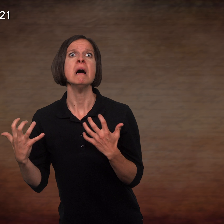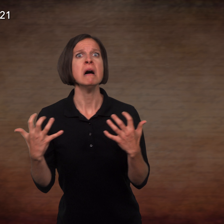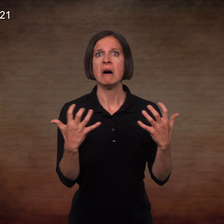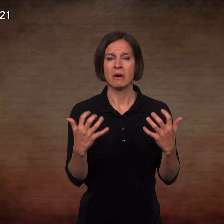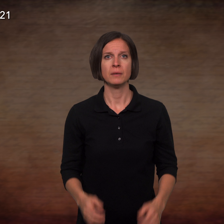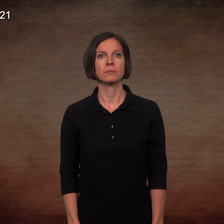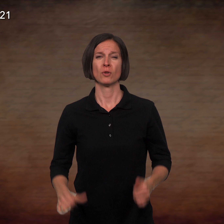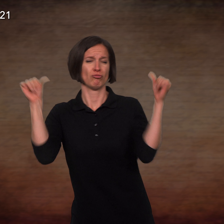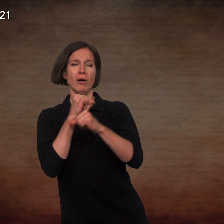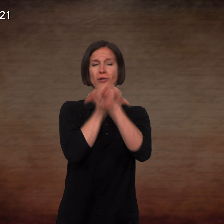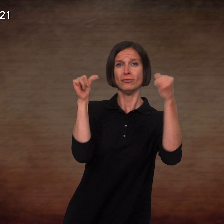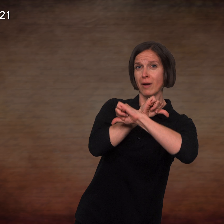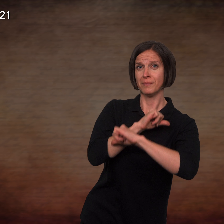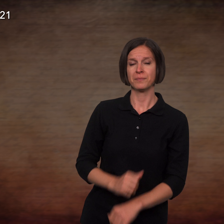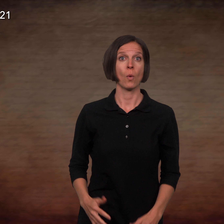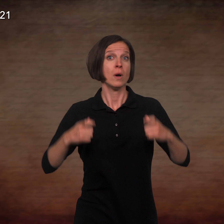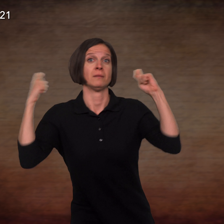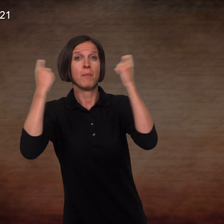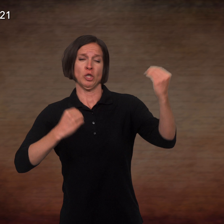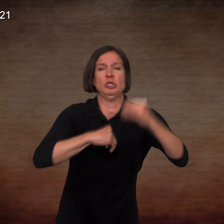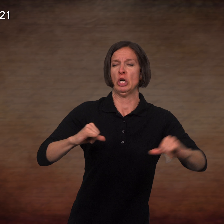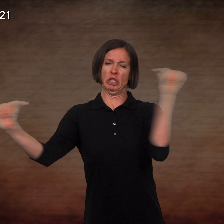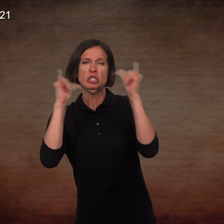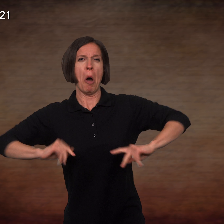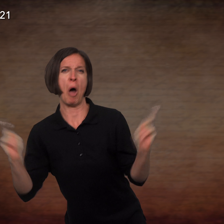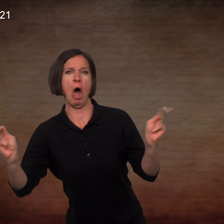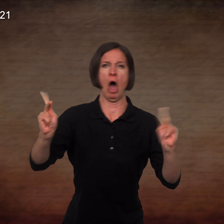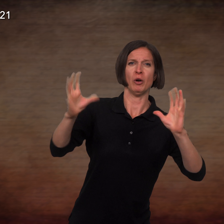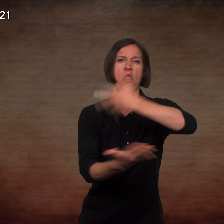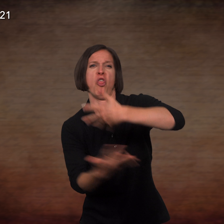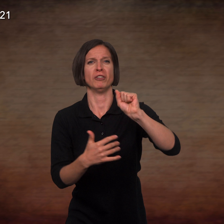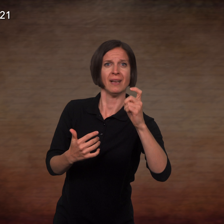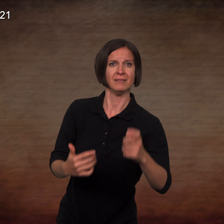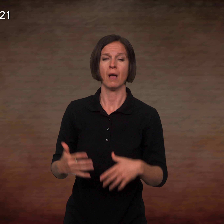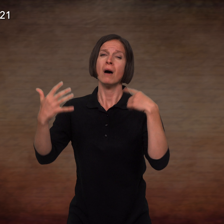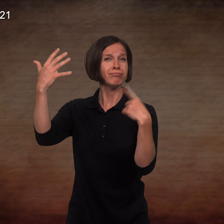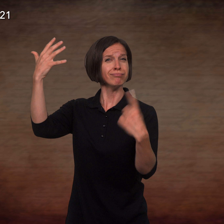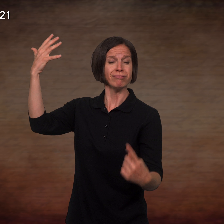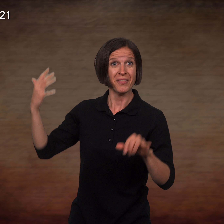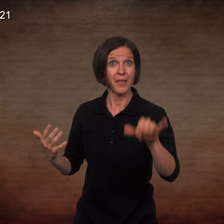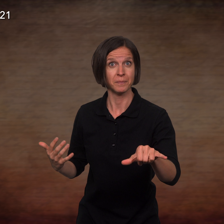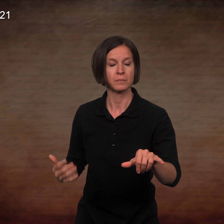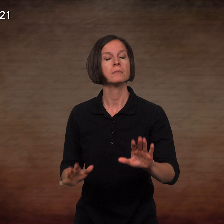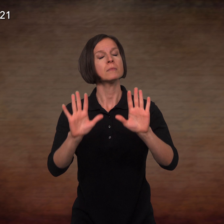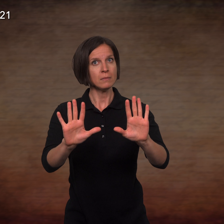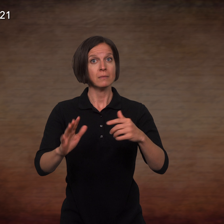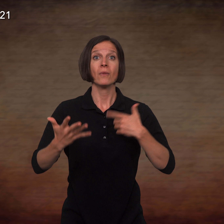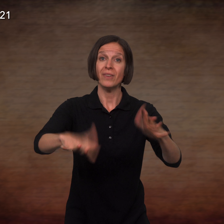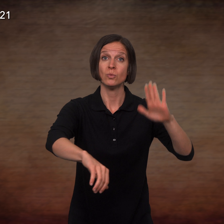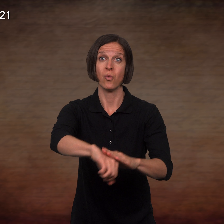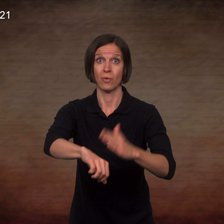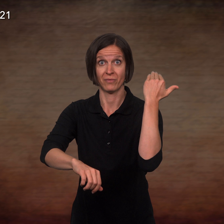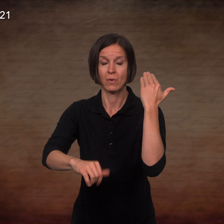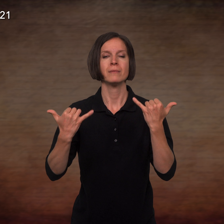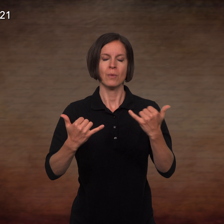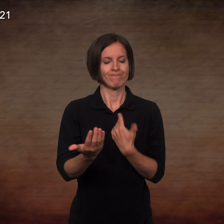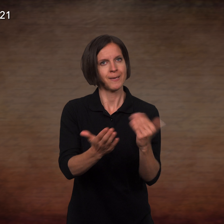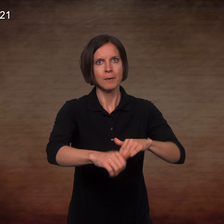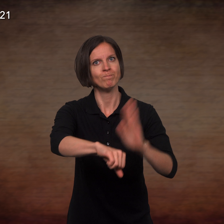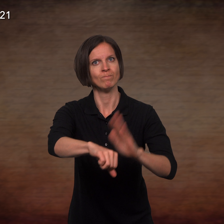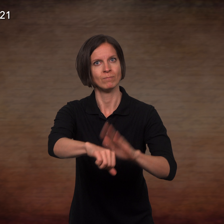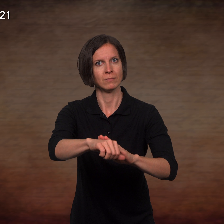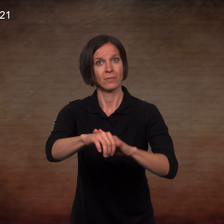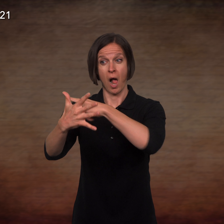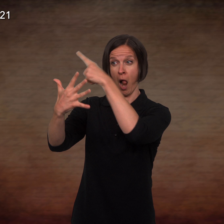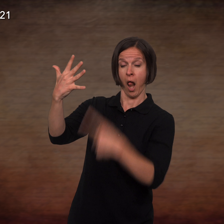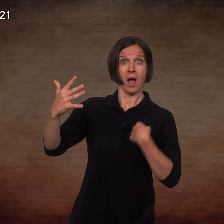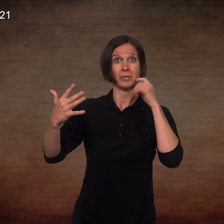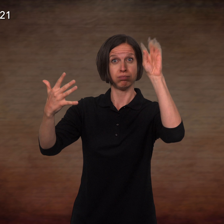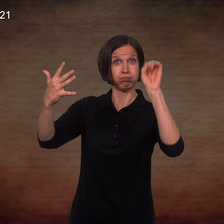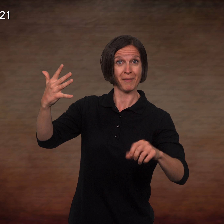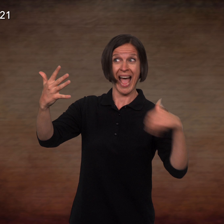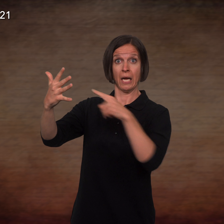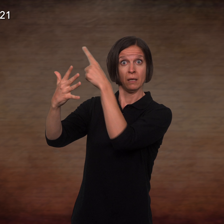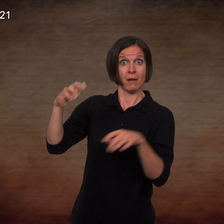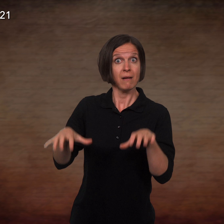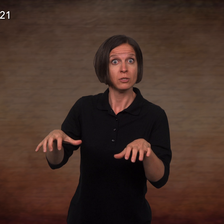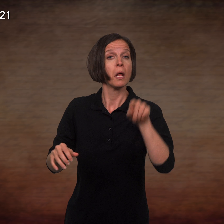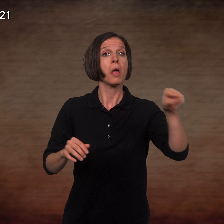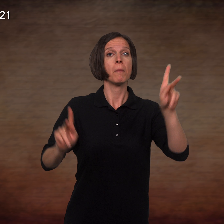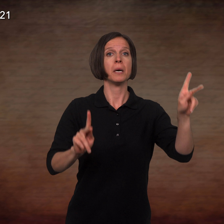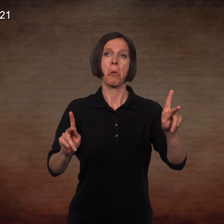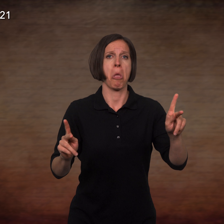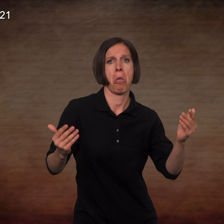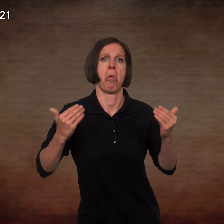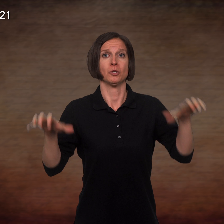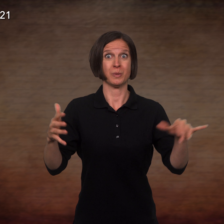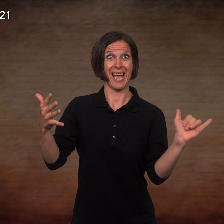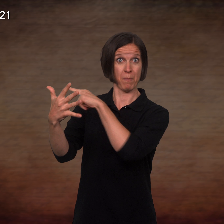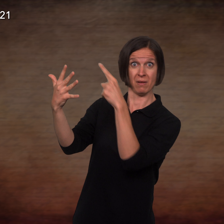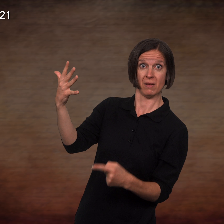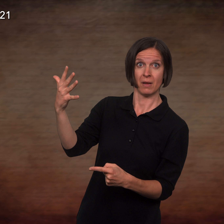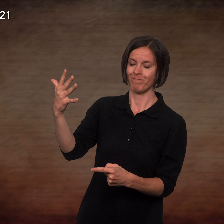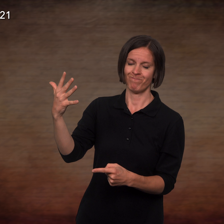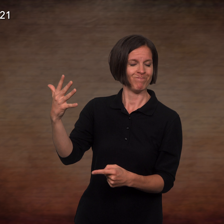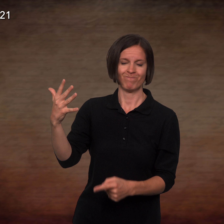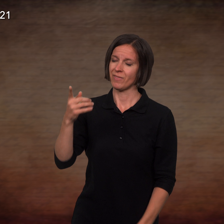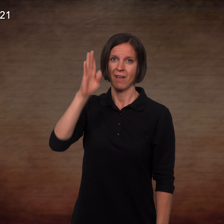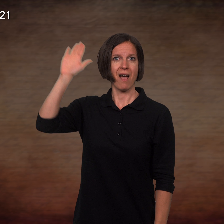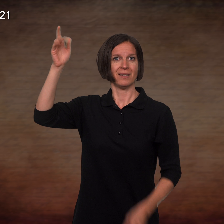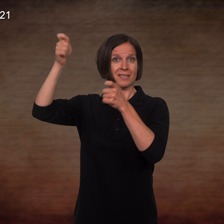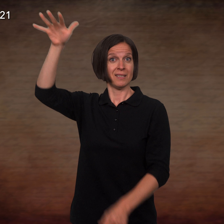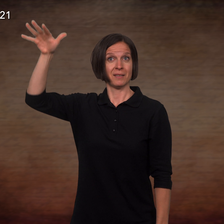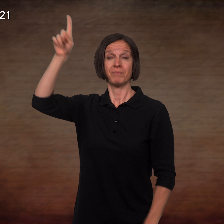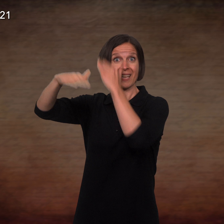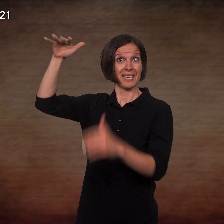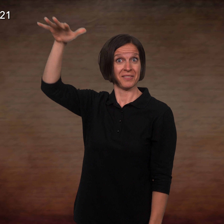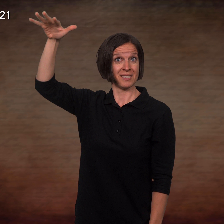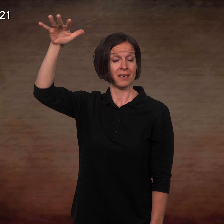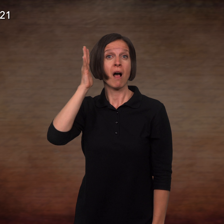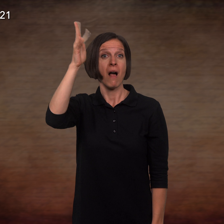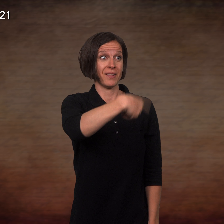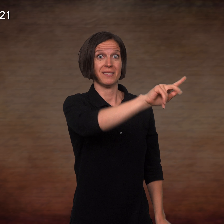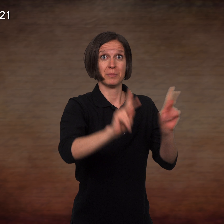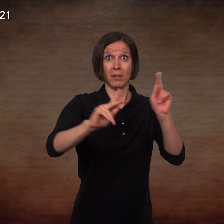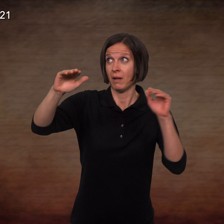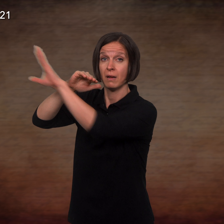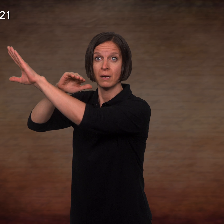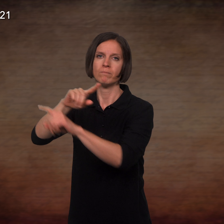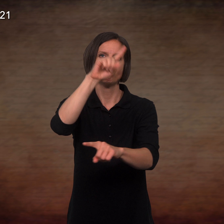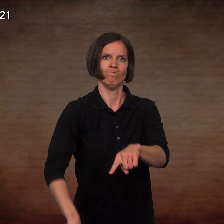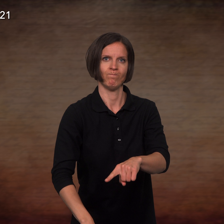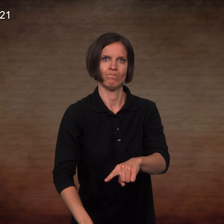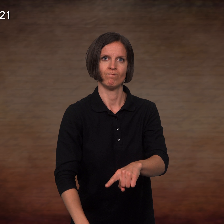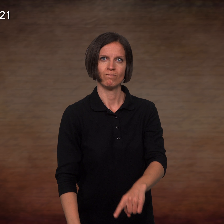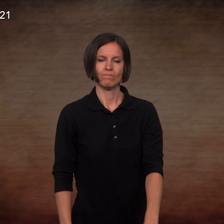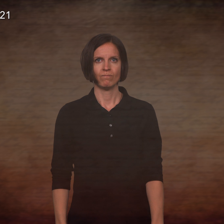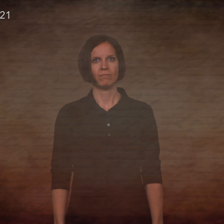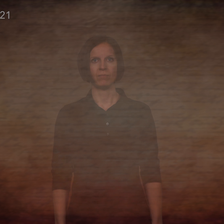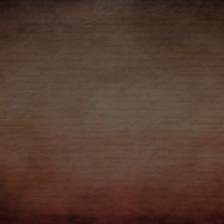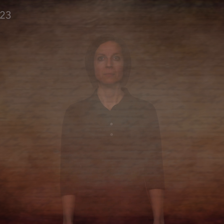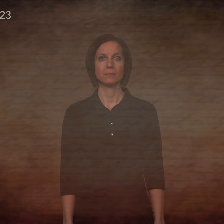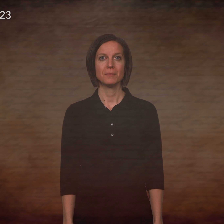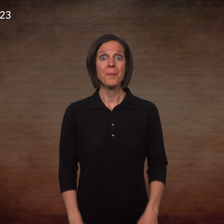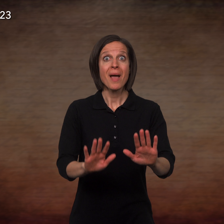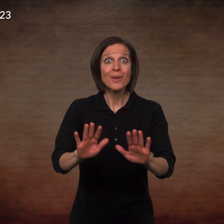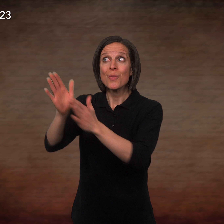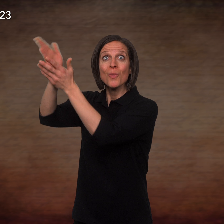I warn you, as I did before, that those who practice such things will not inherit the kingdom of God.